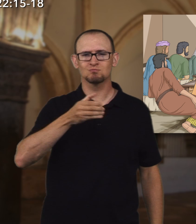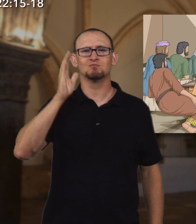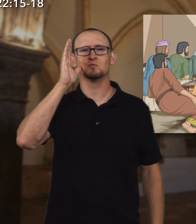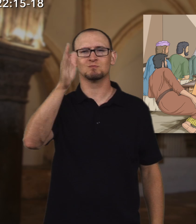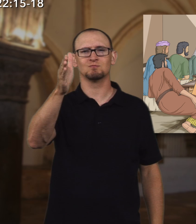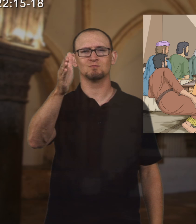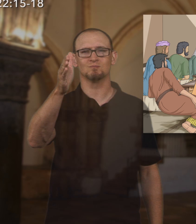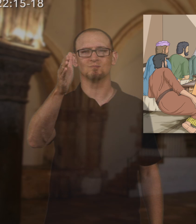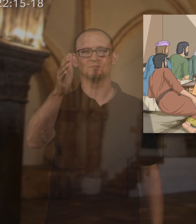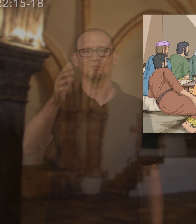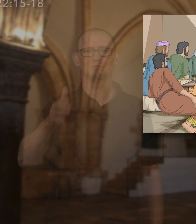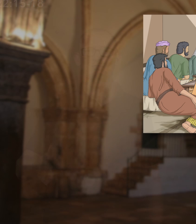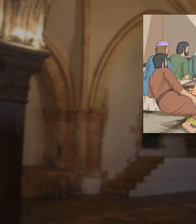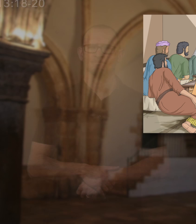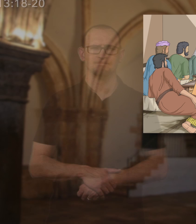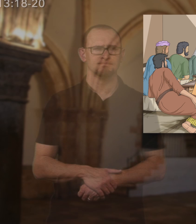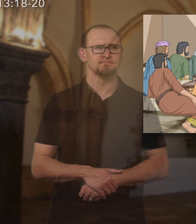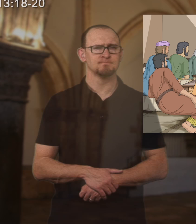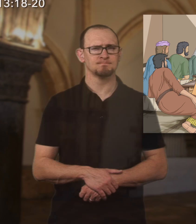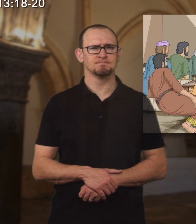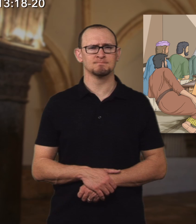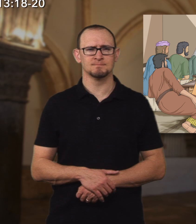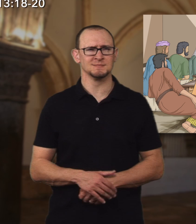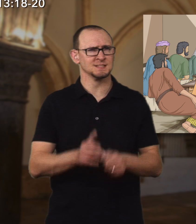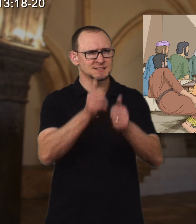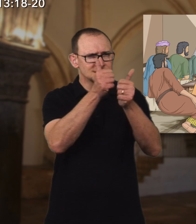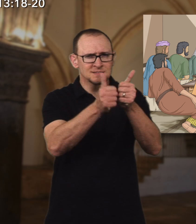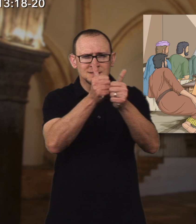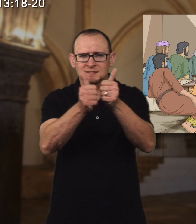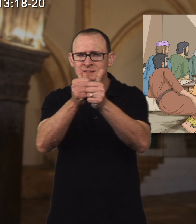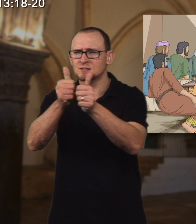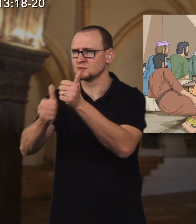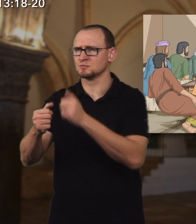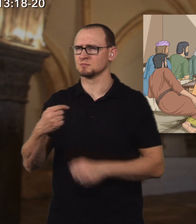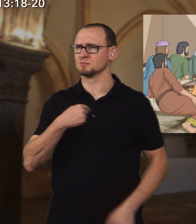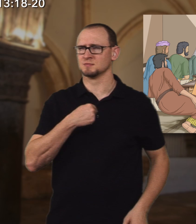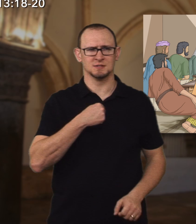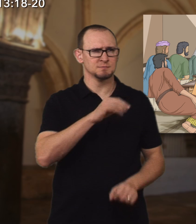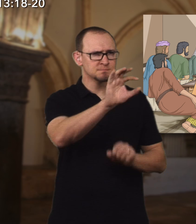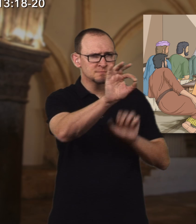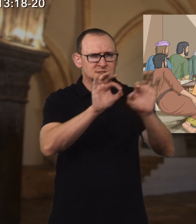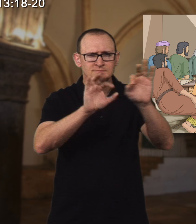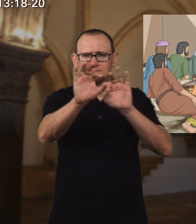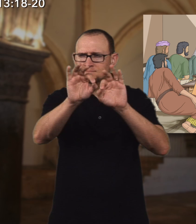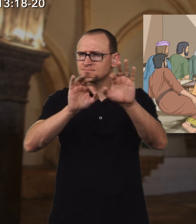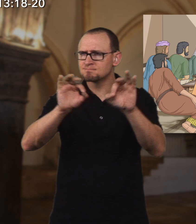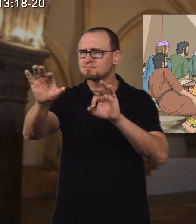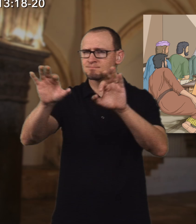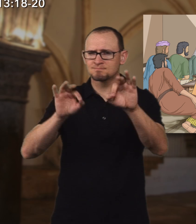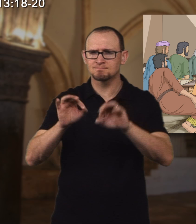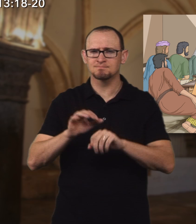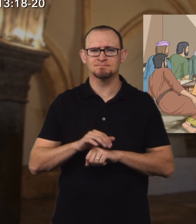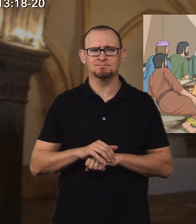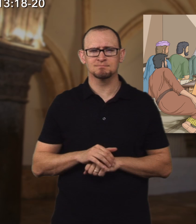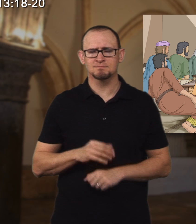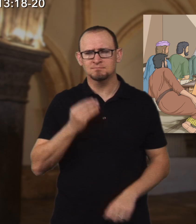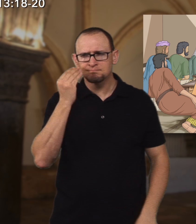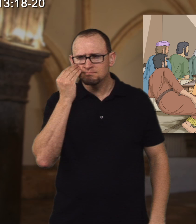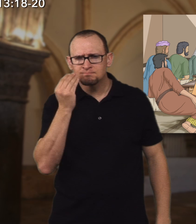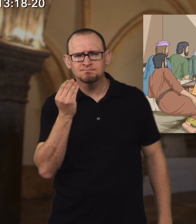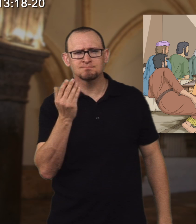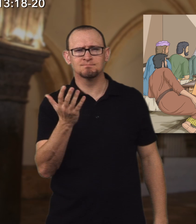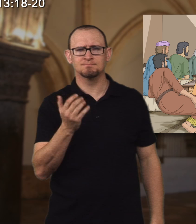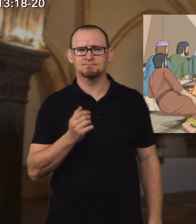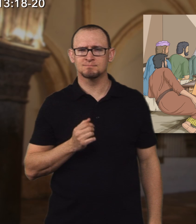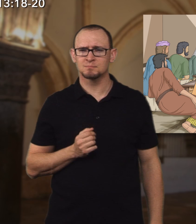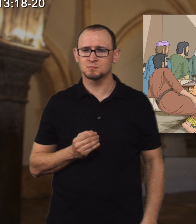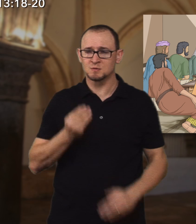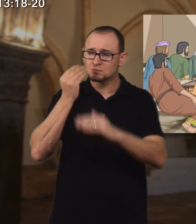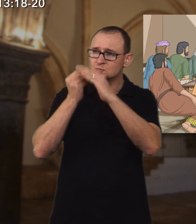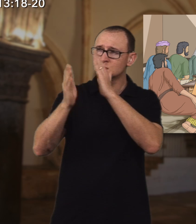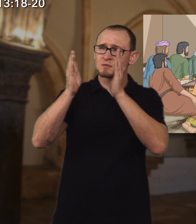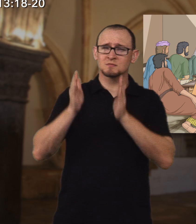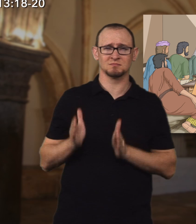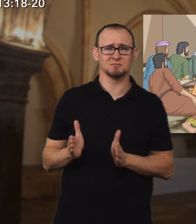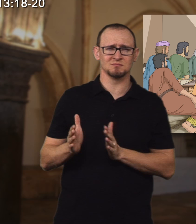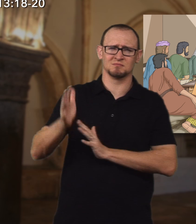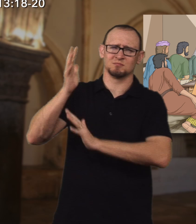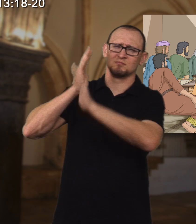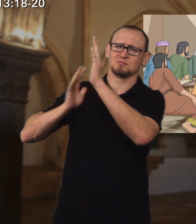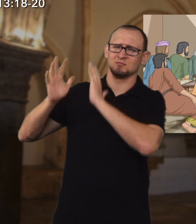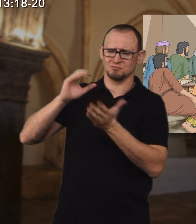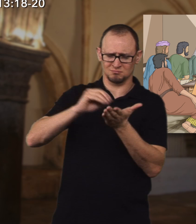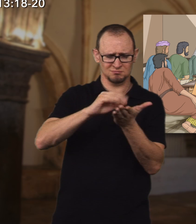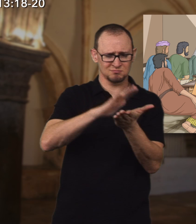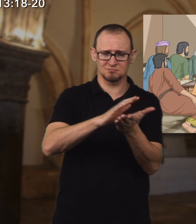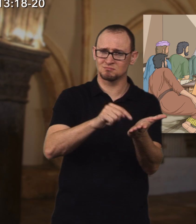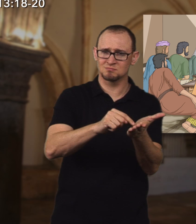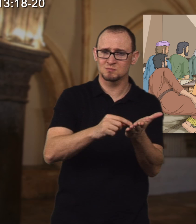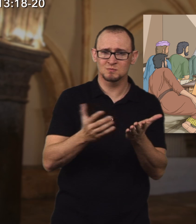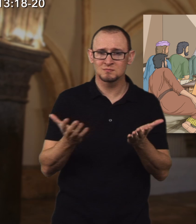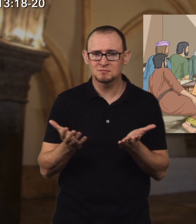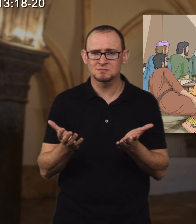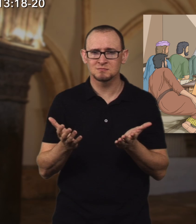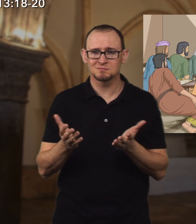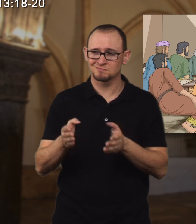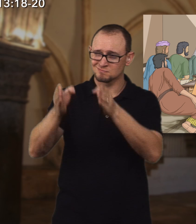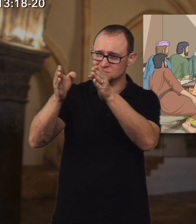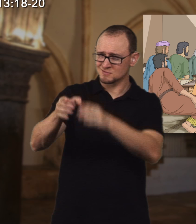I am not speaking about all of you; I know whom I have chosen.